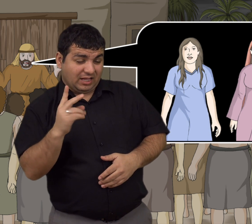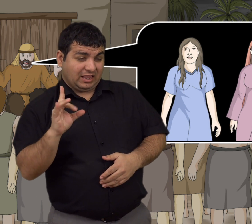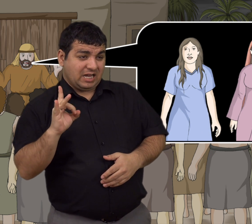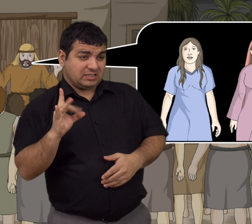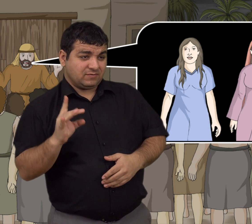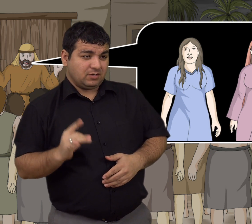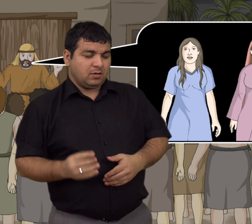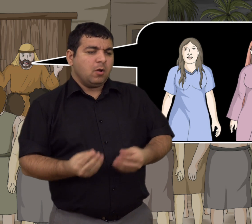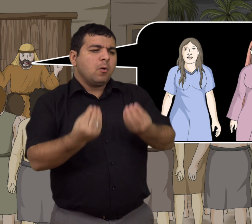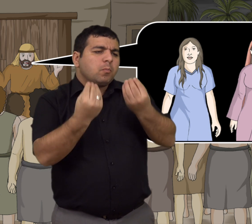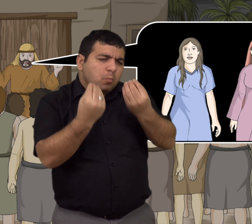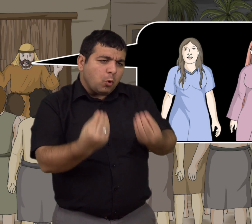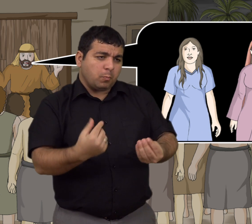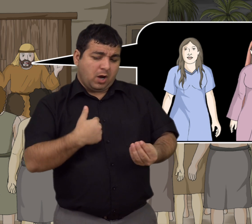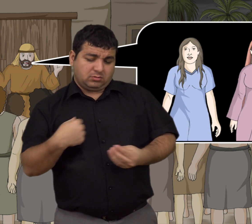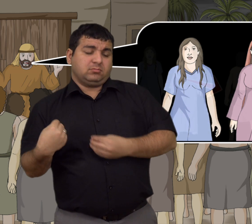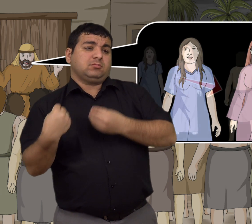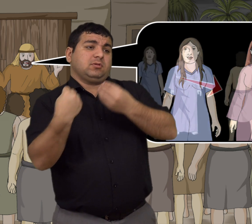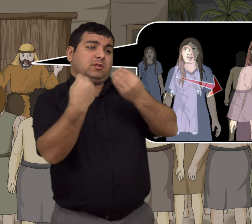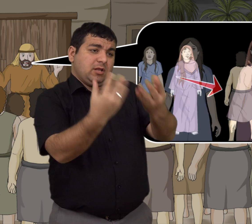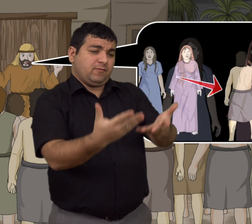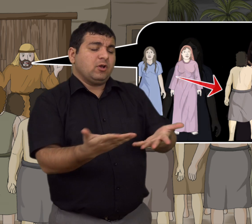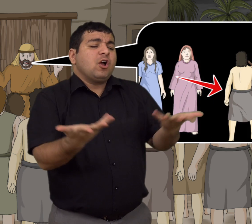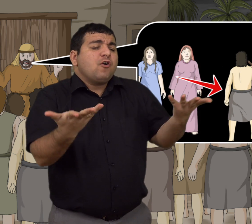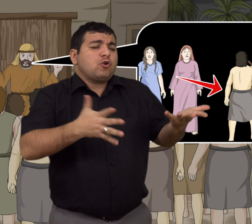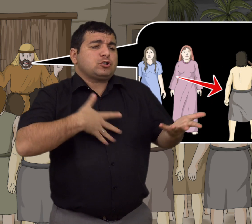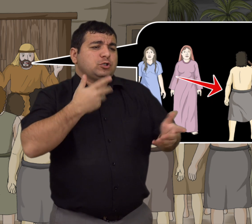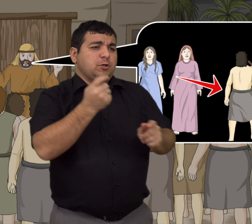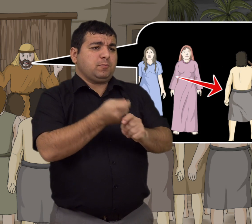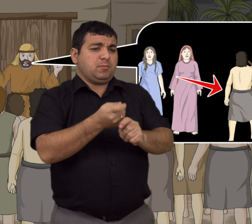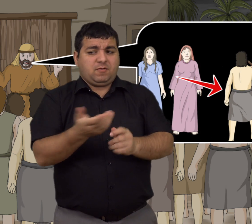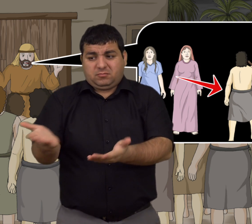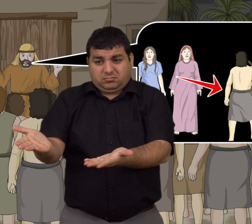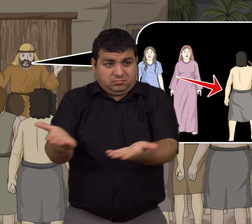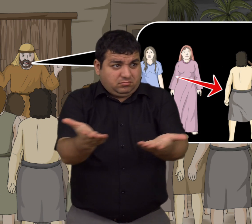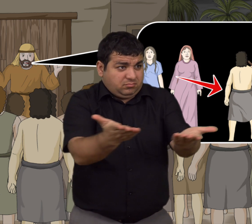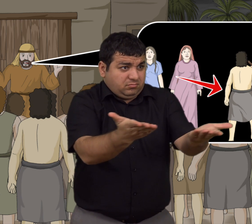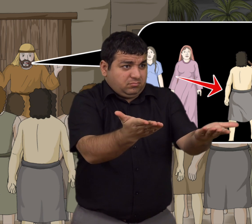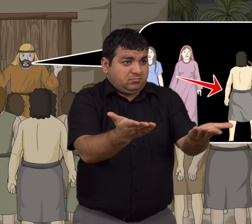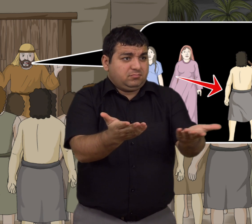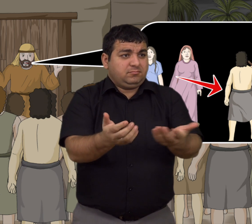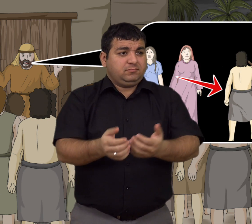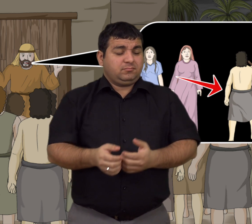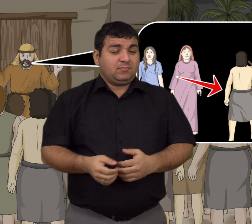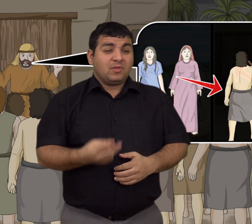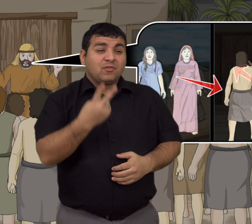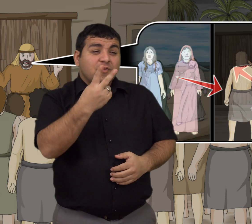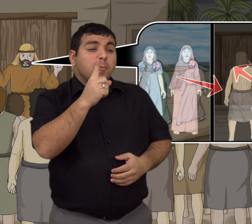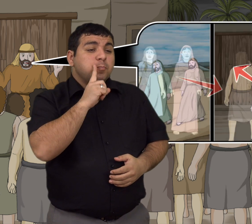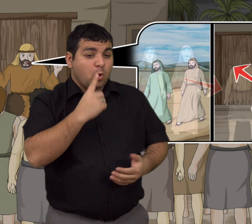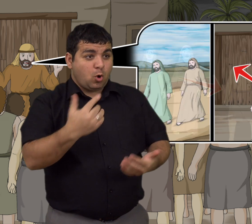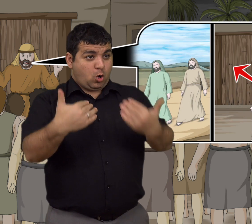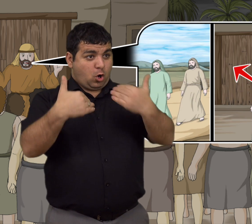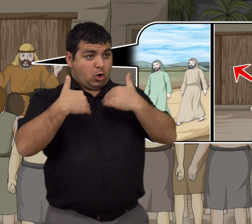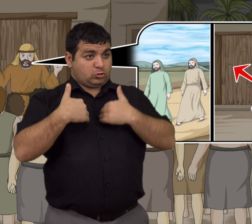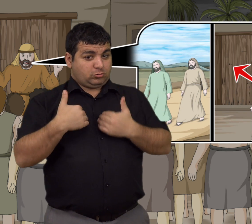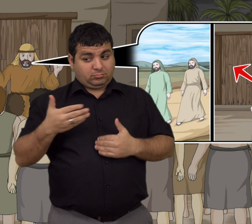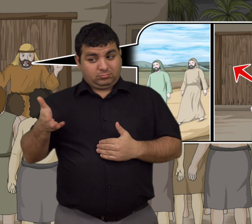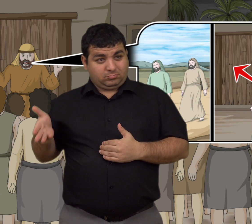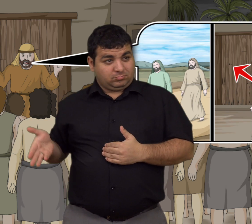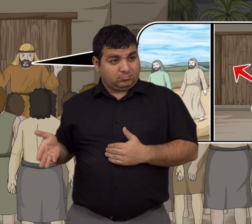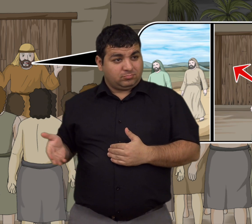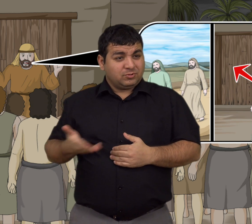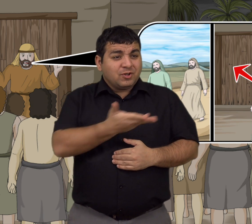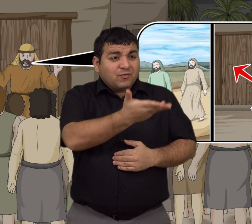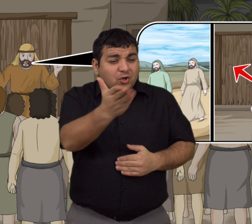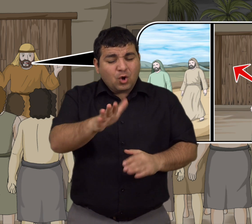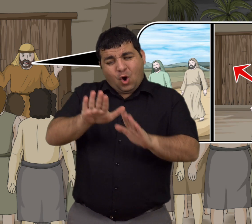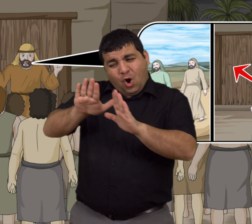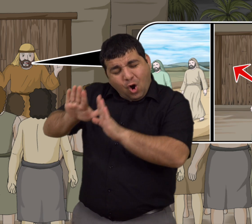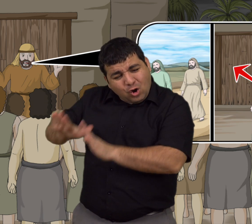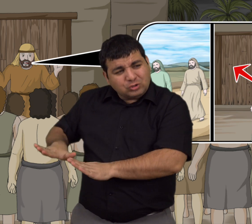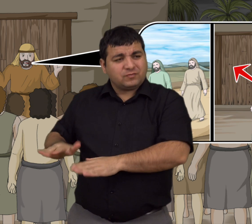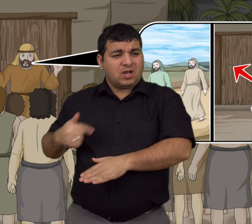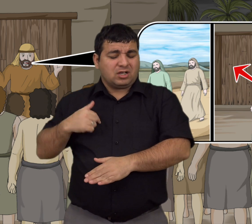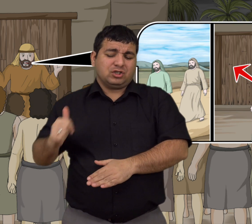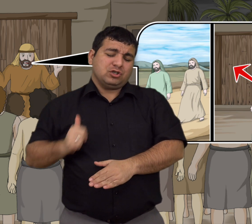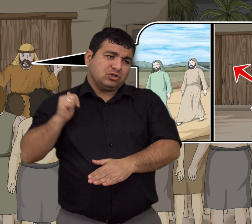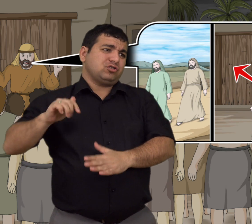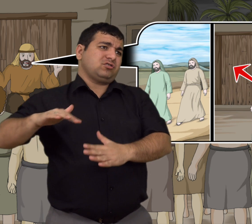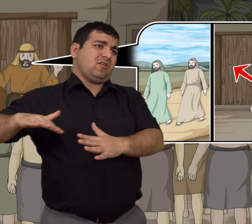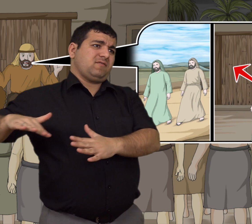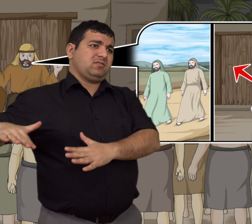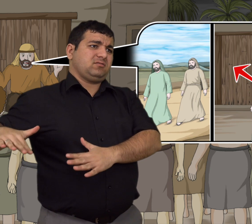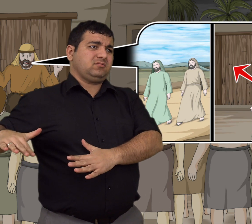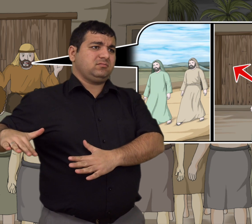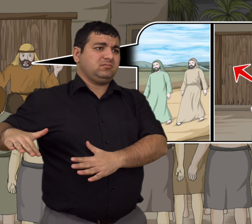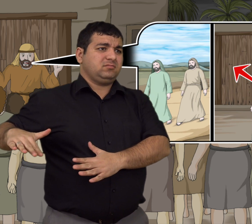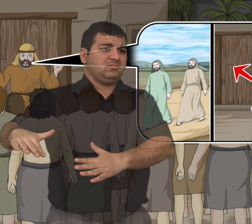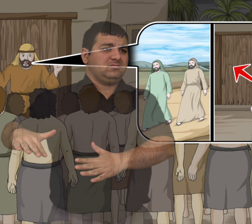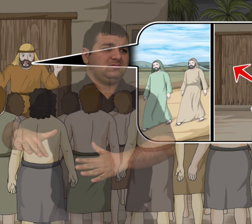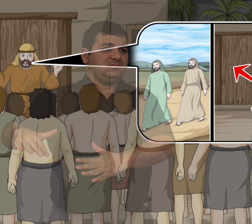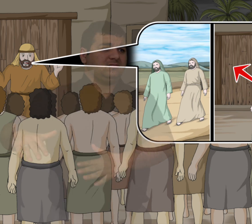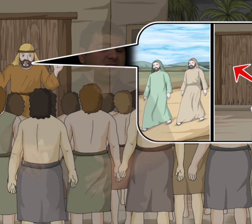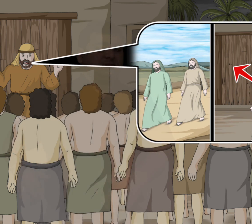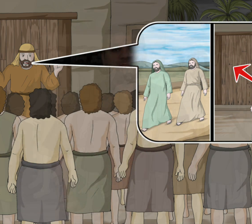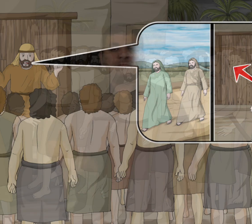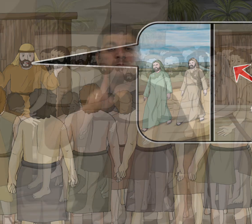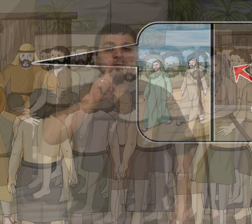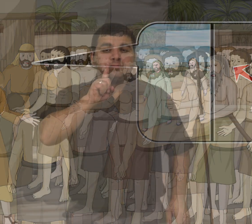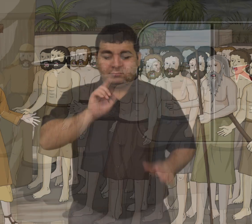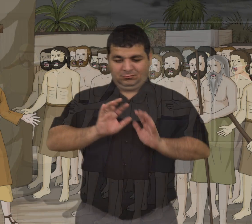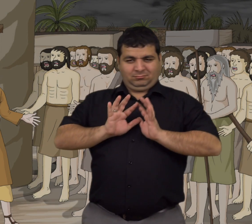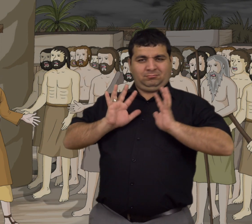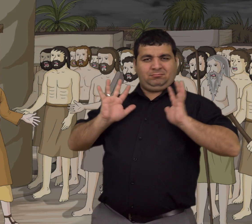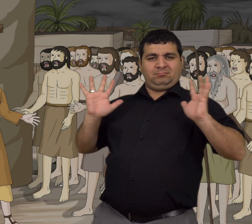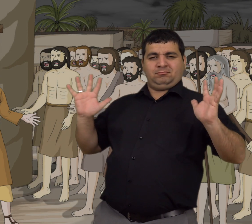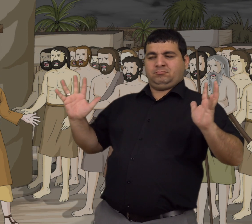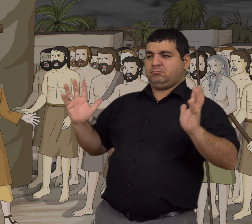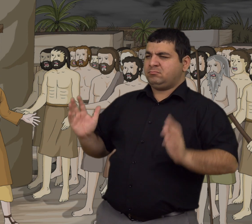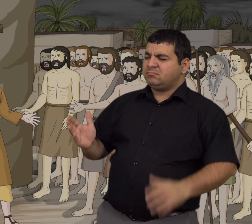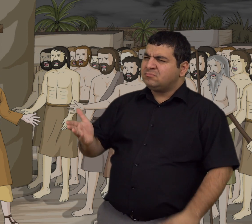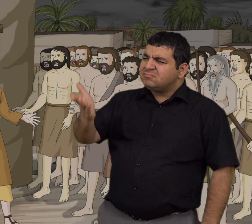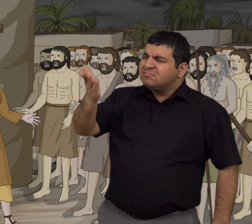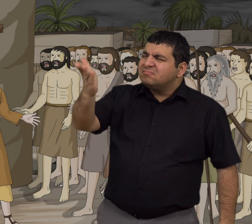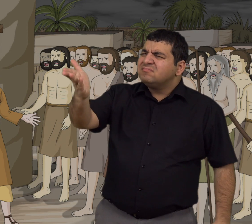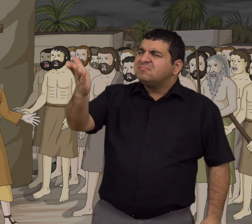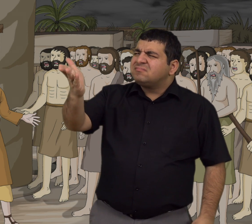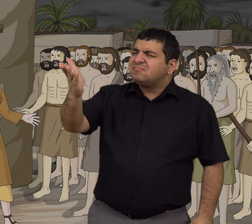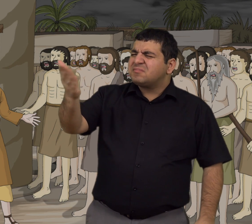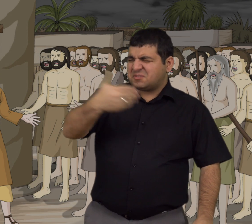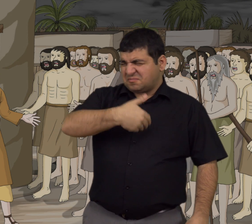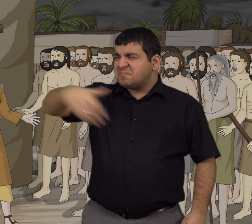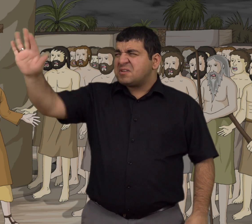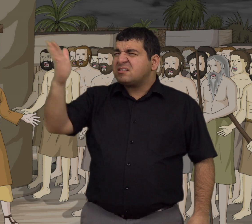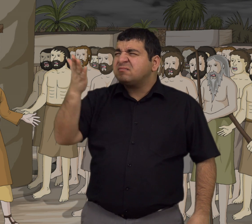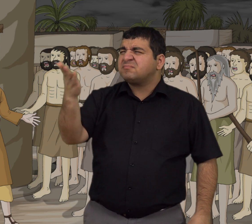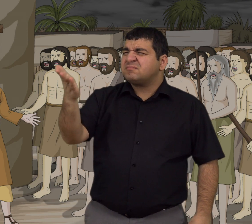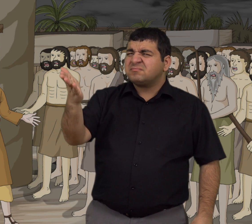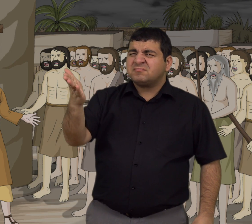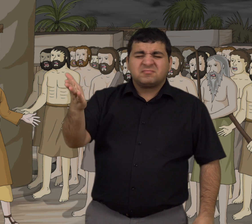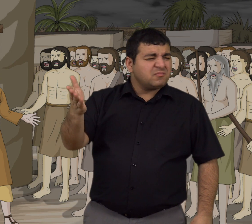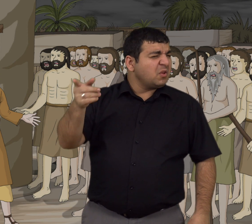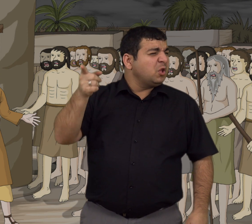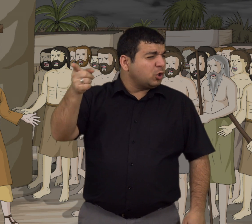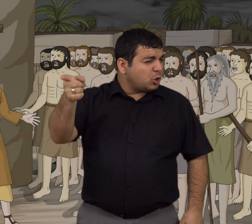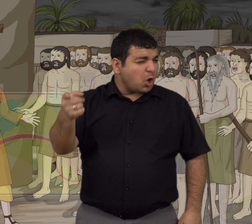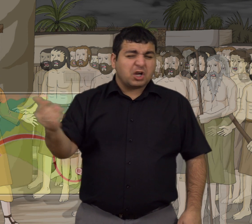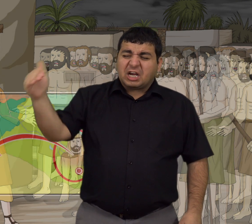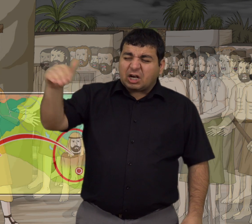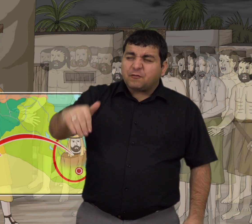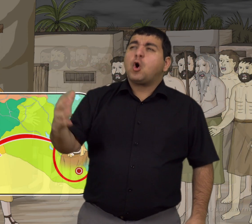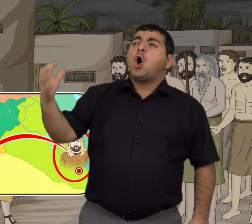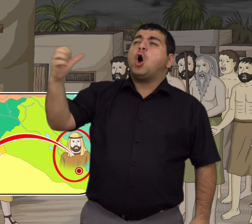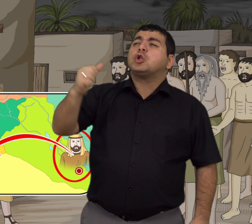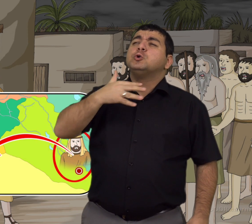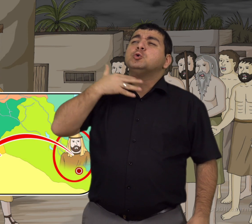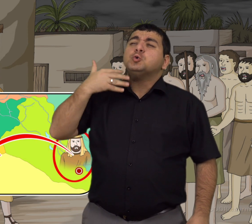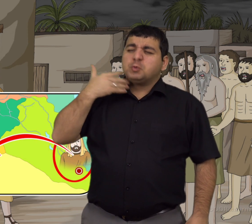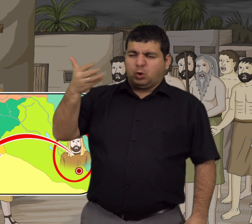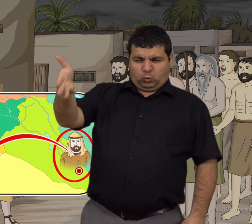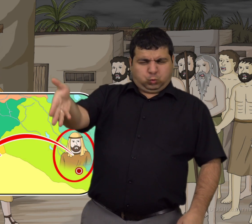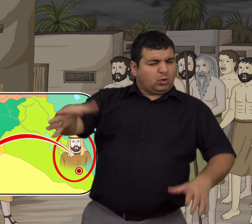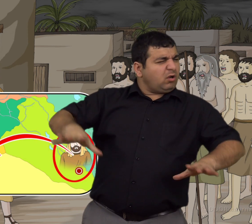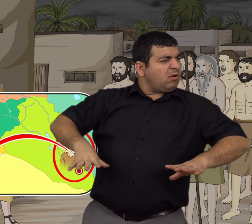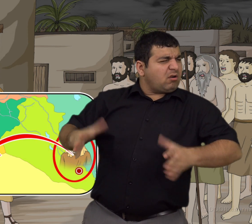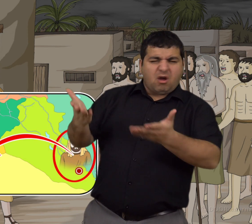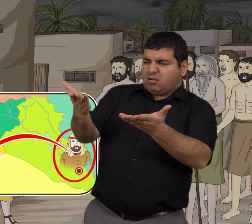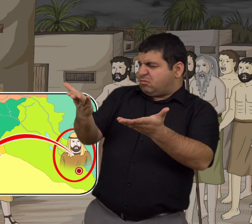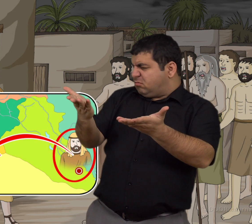Let me bring them to you, and you can do to them as you please. But do not do anything to these men, for they have come under the protection of my roof.” “Get out of the way!” they replied.